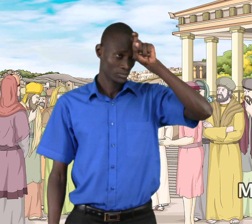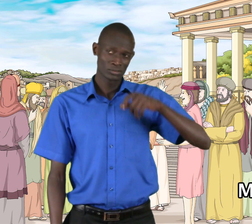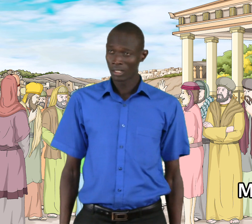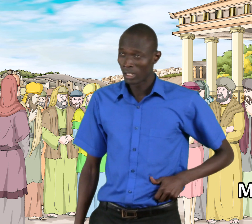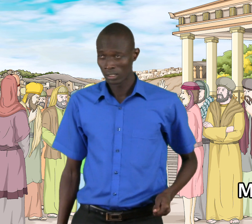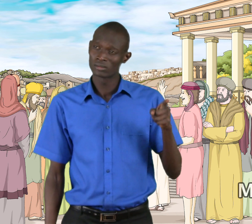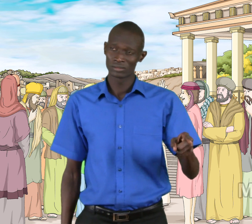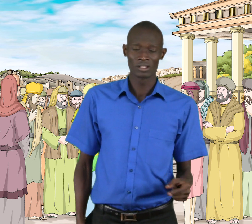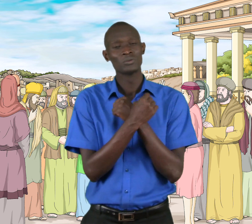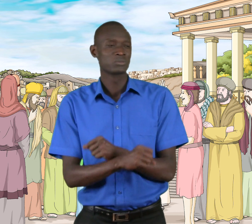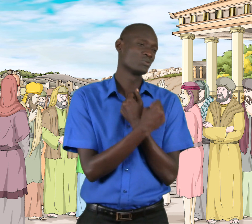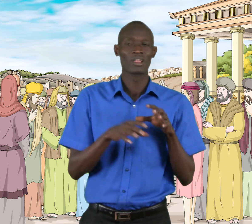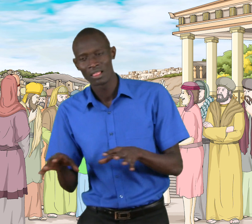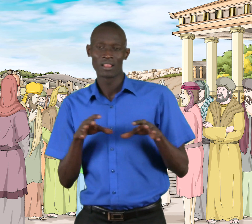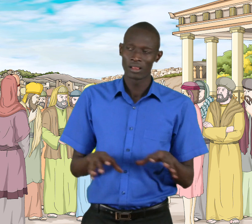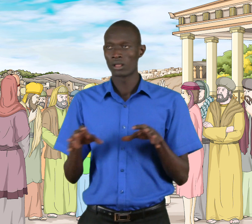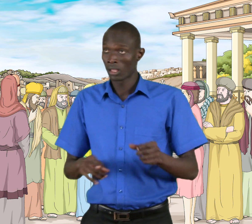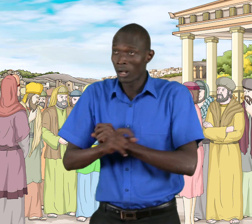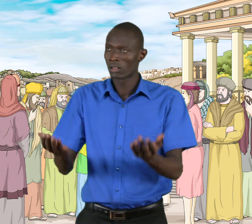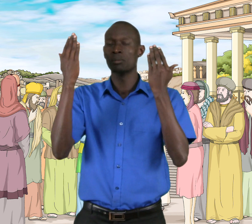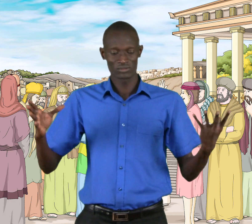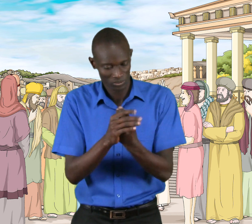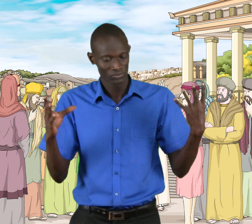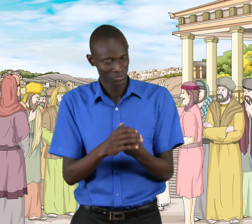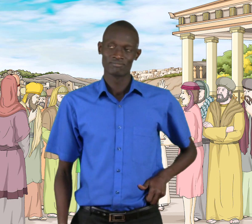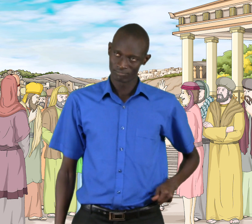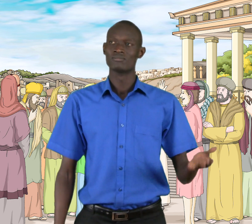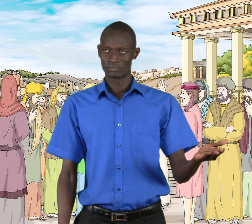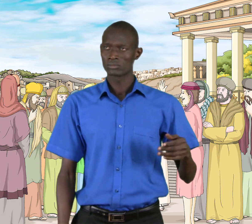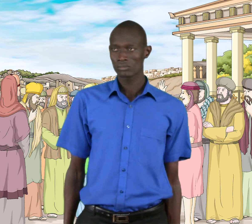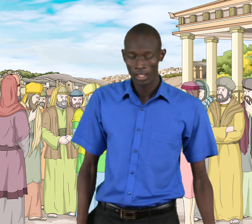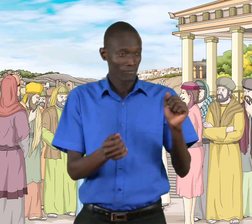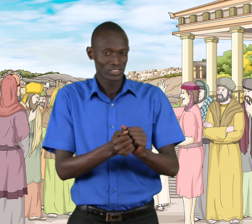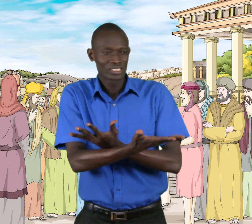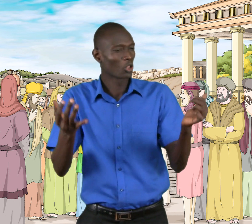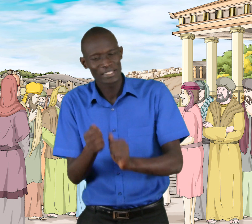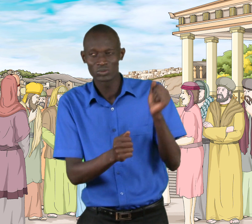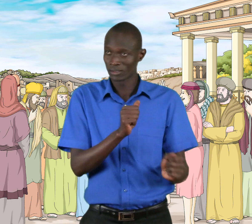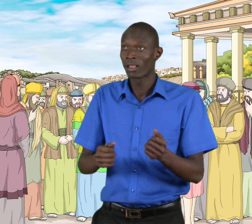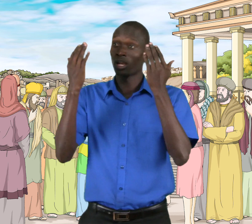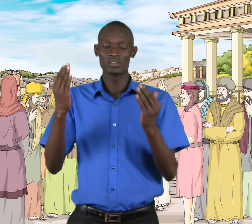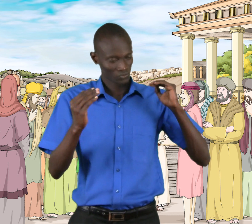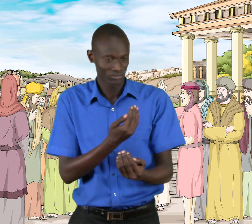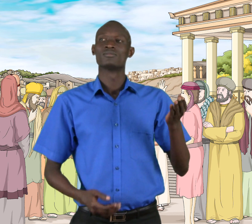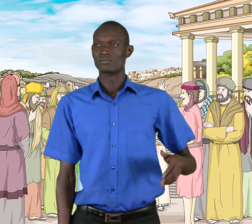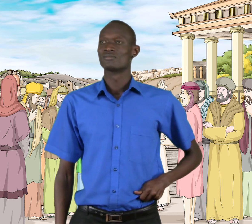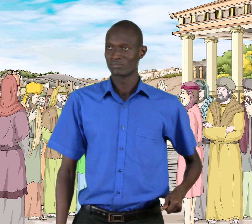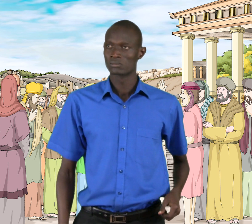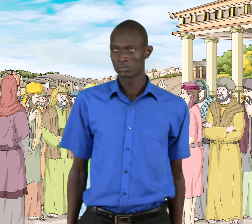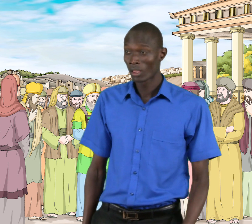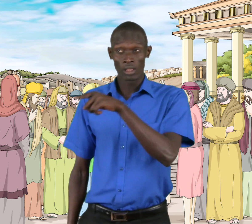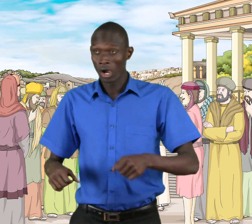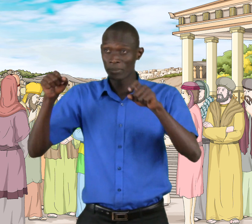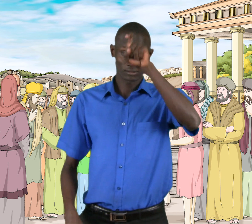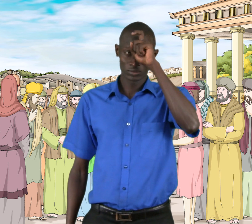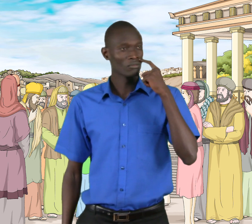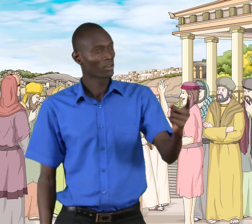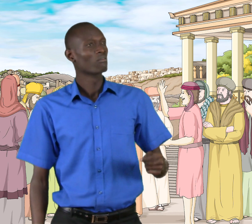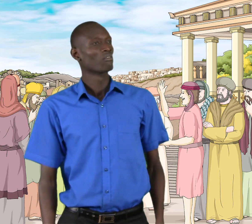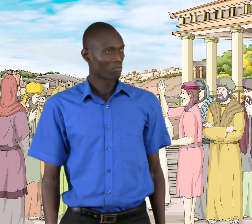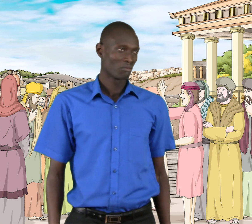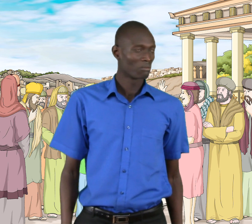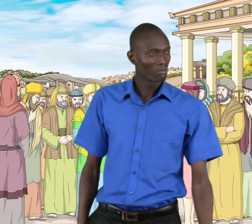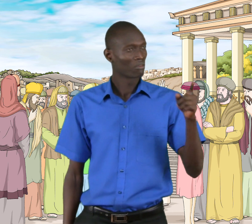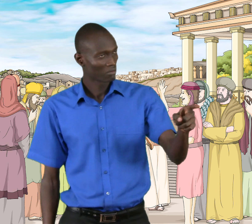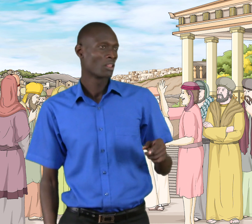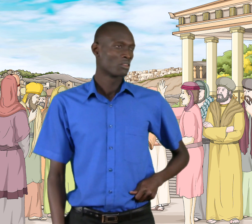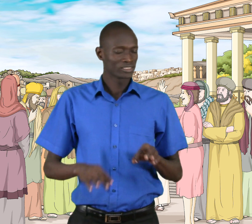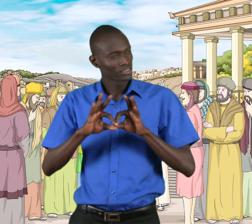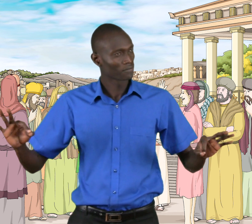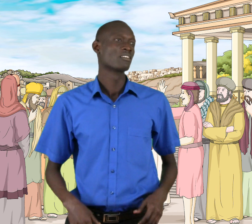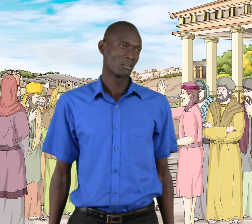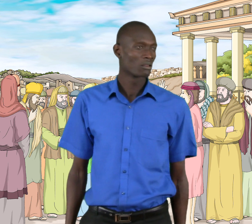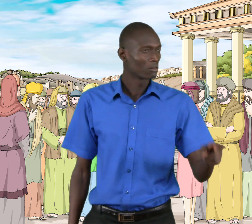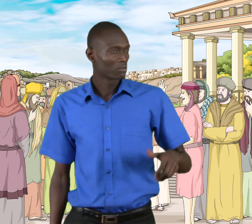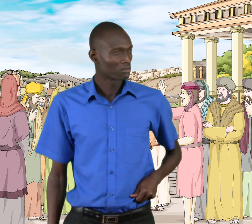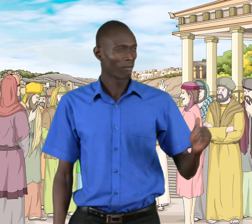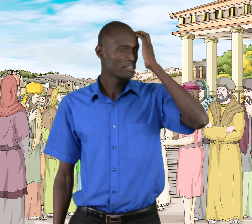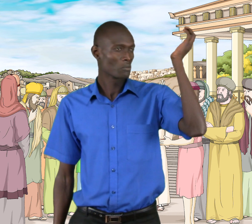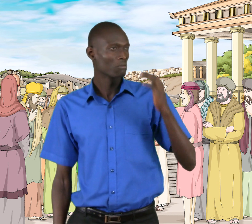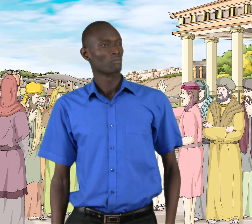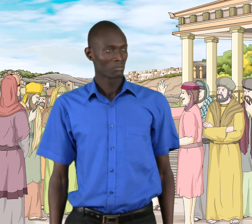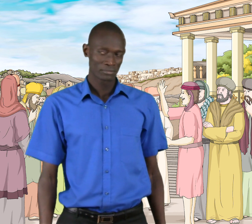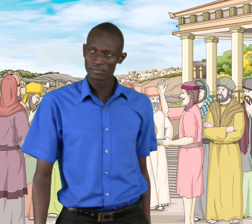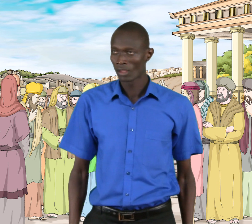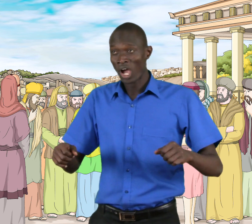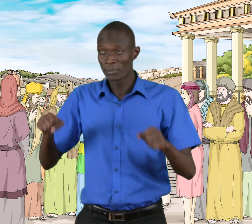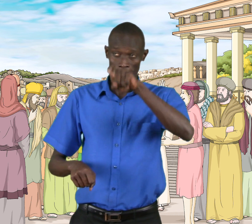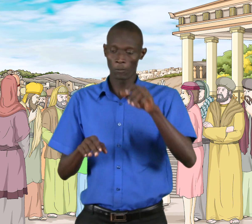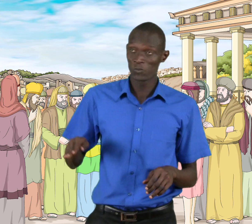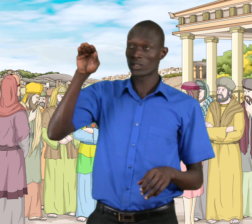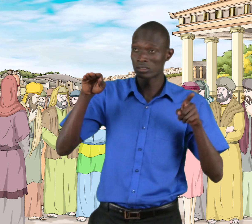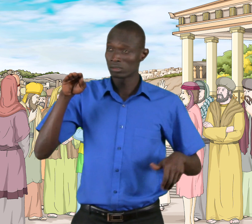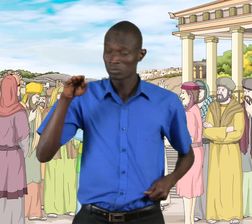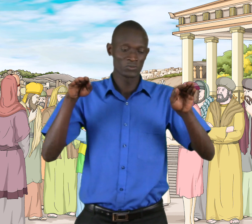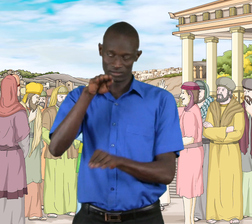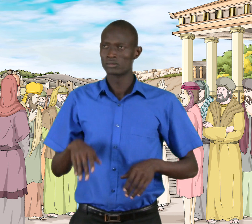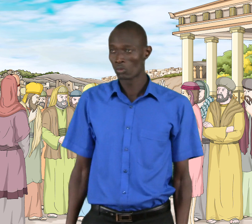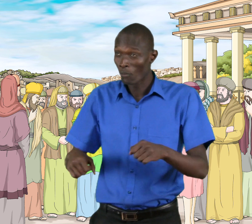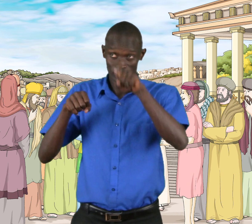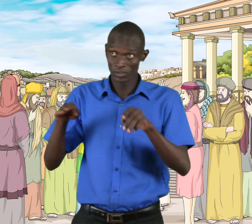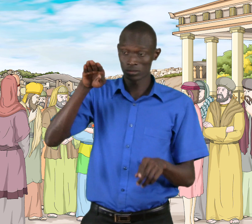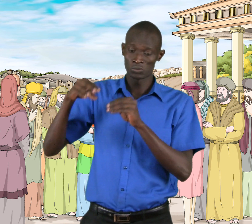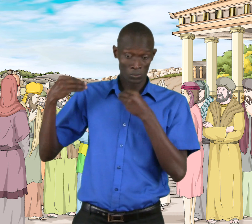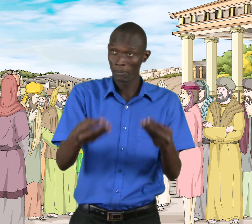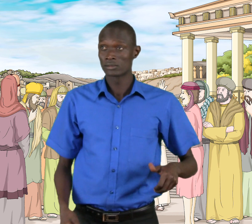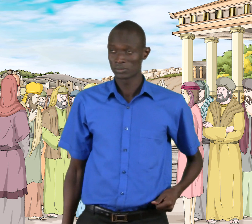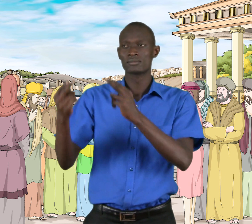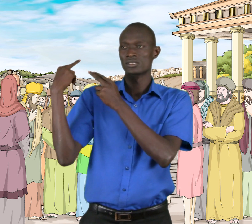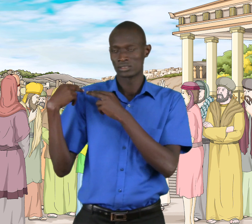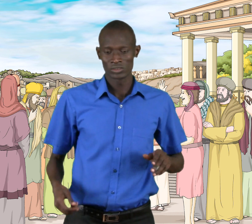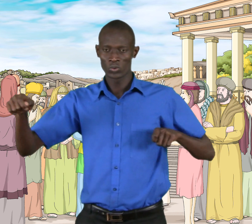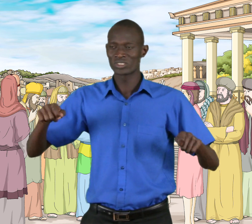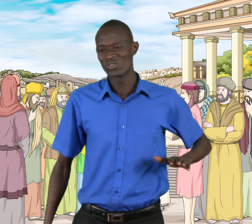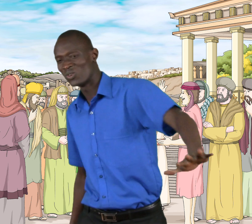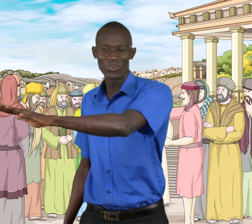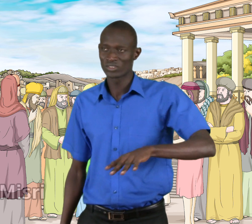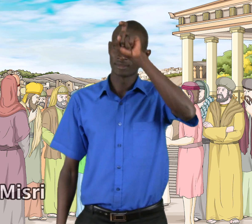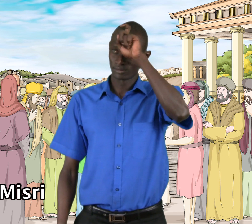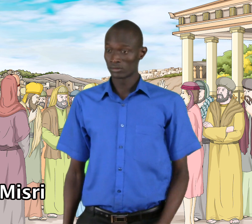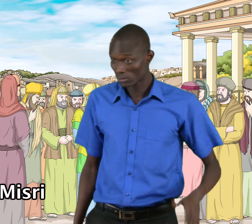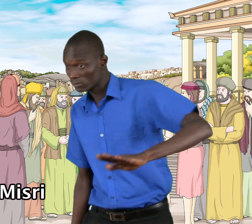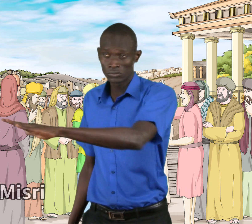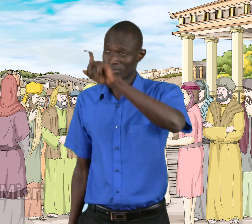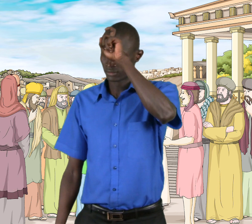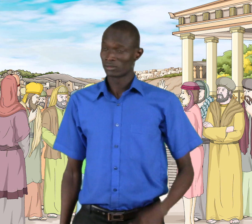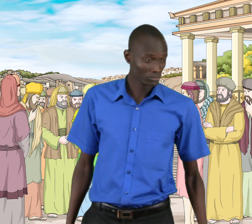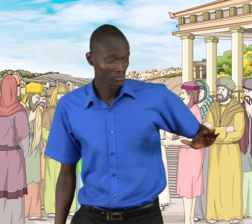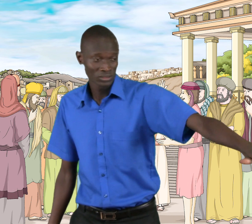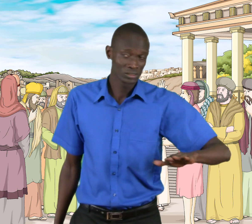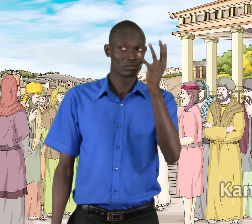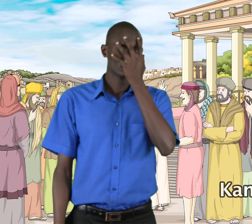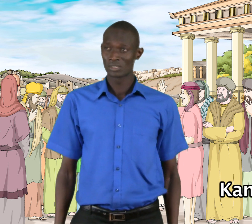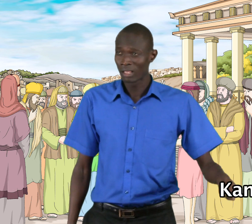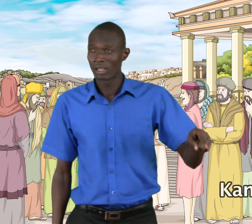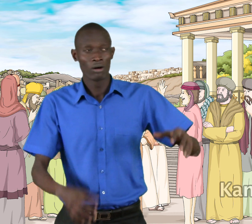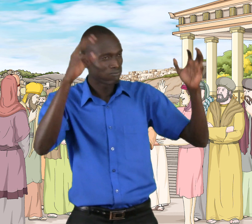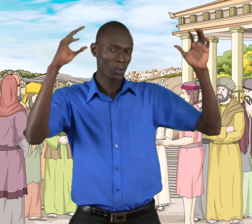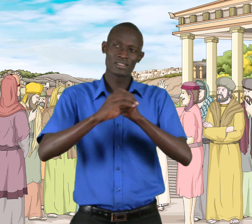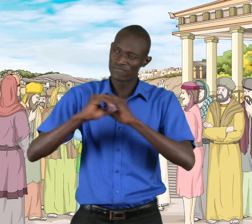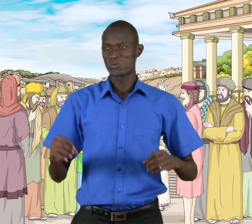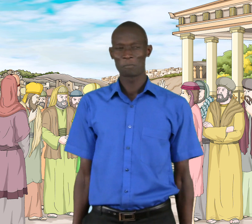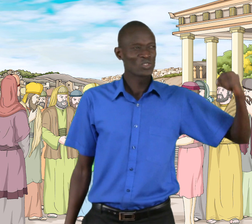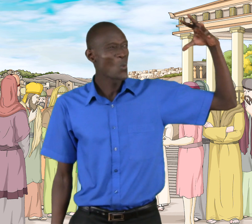He granted Joseph favor and wisdom in the sight of Pharaoh king of Egypt, who appointed him ruler over Egypt and all his household.